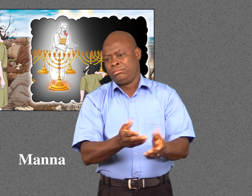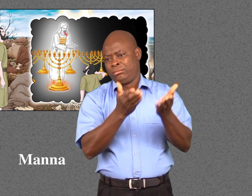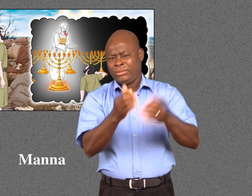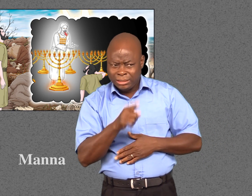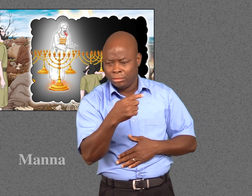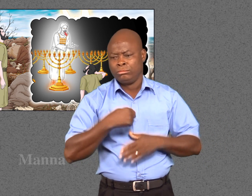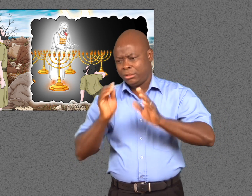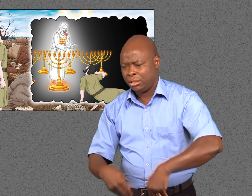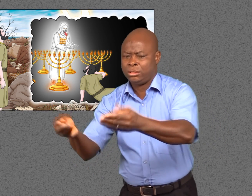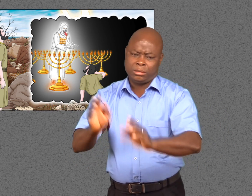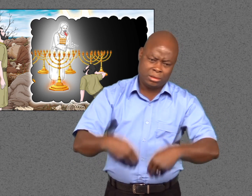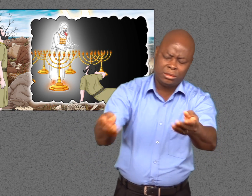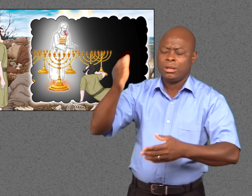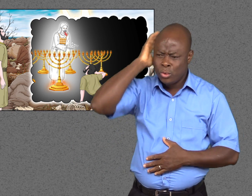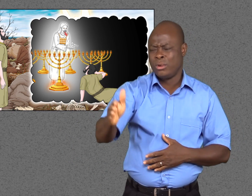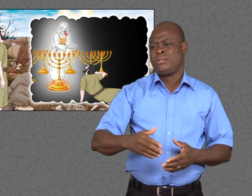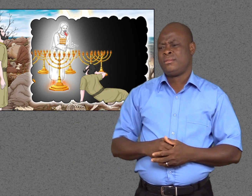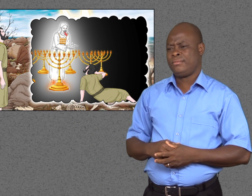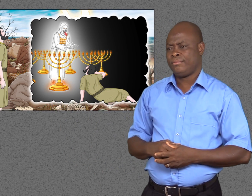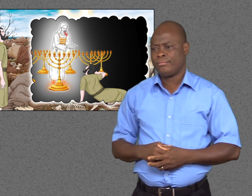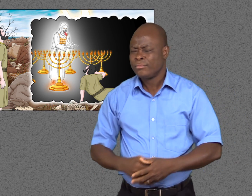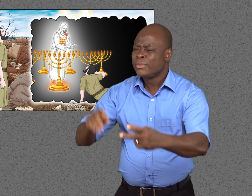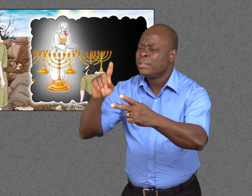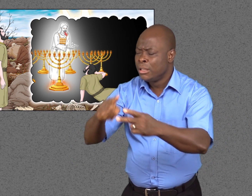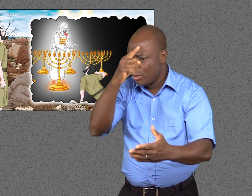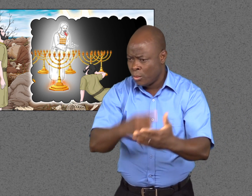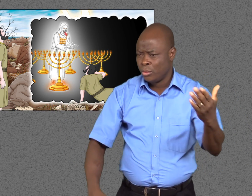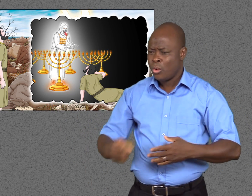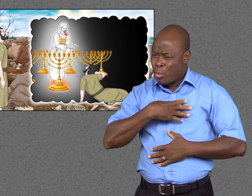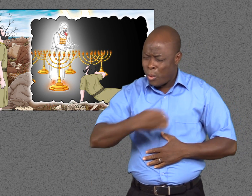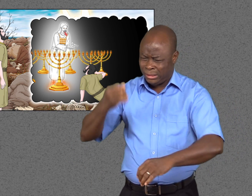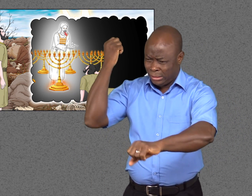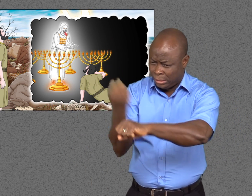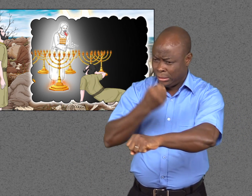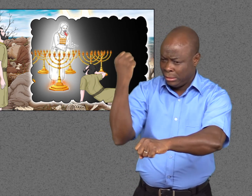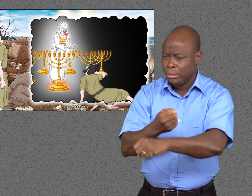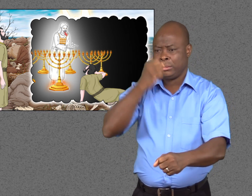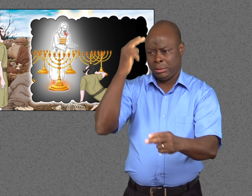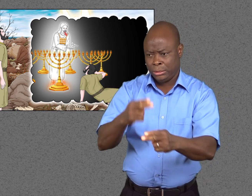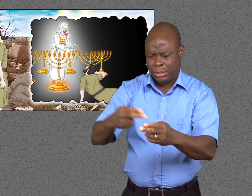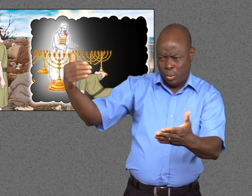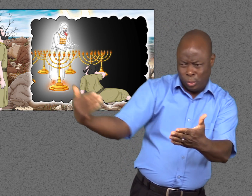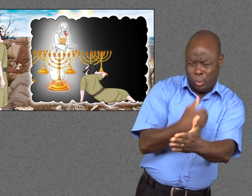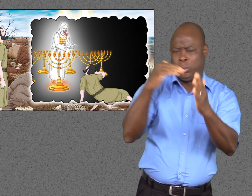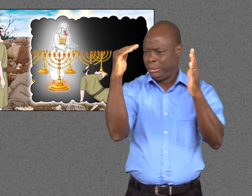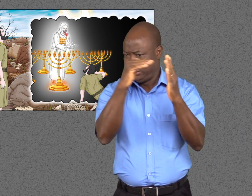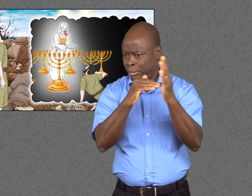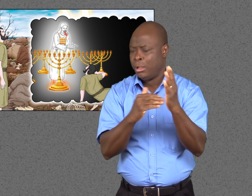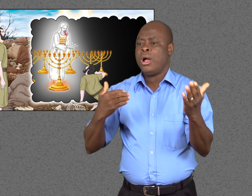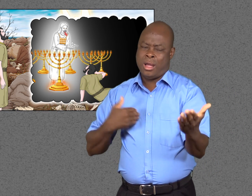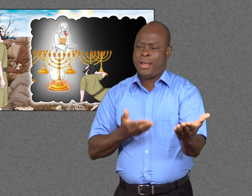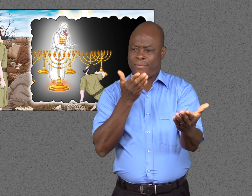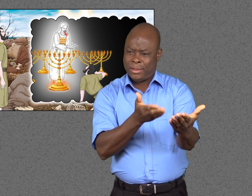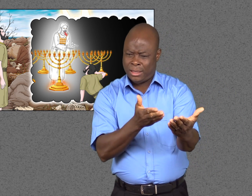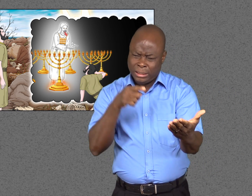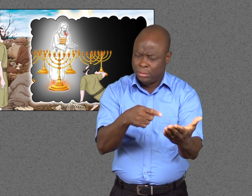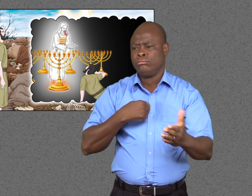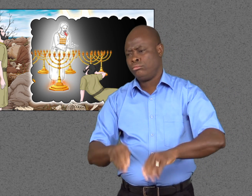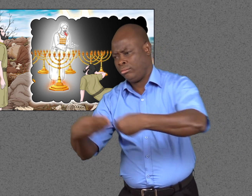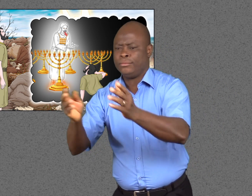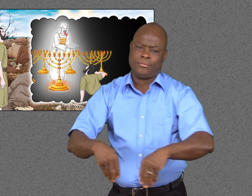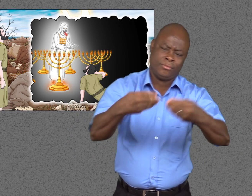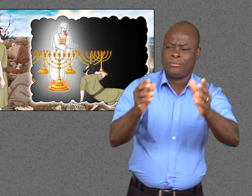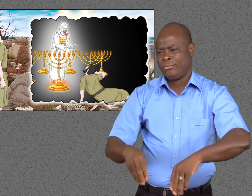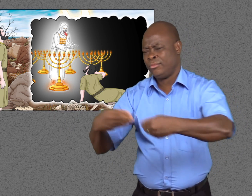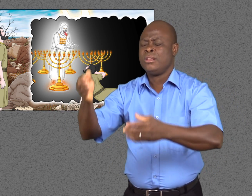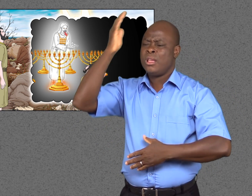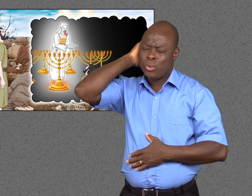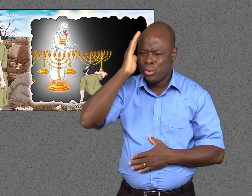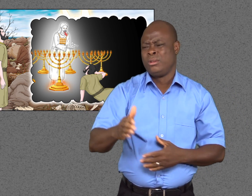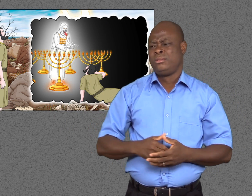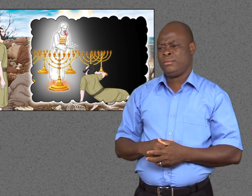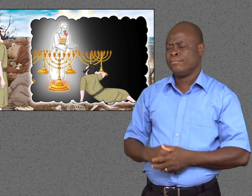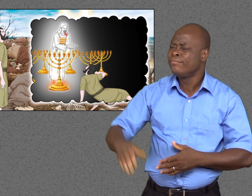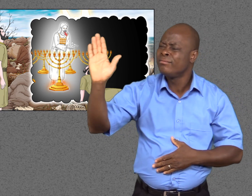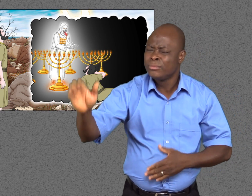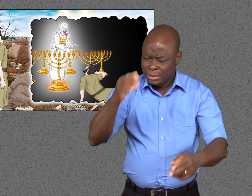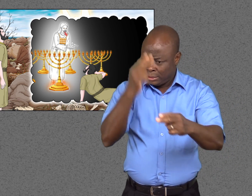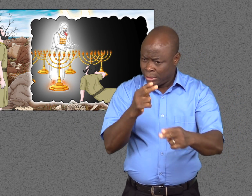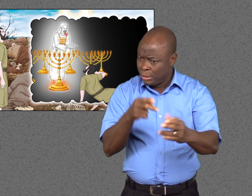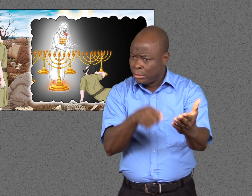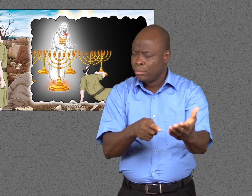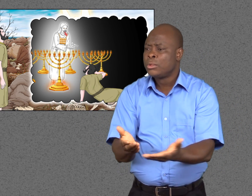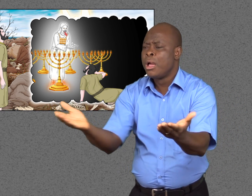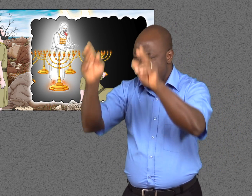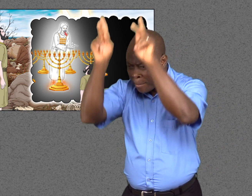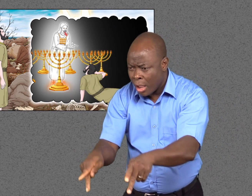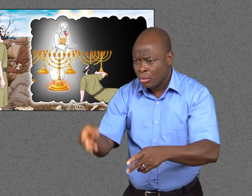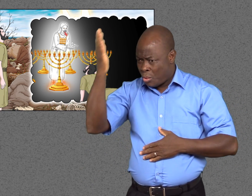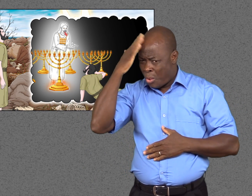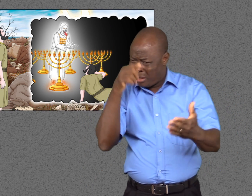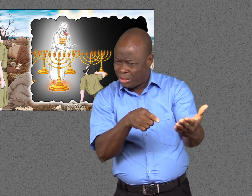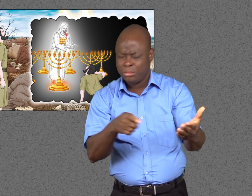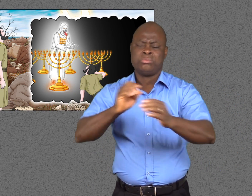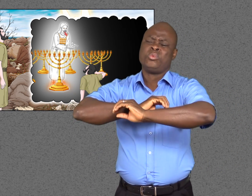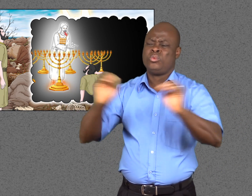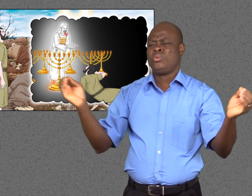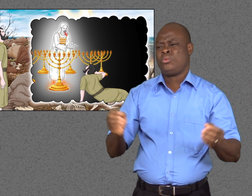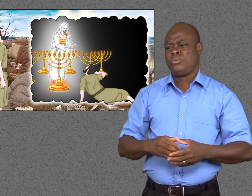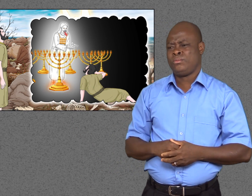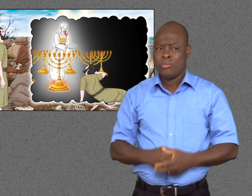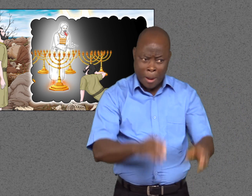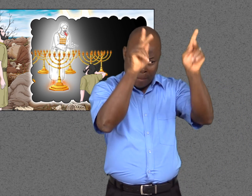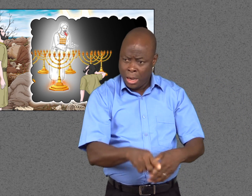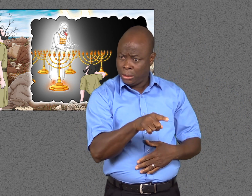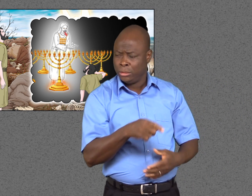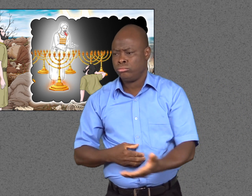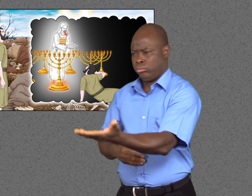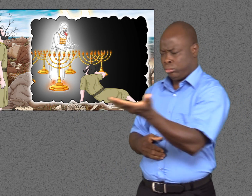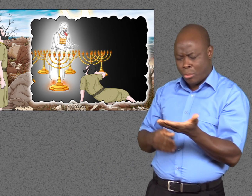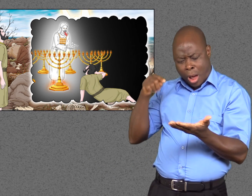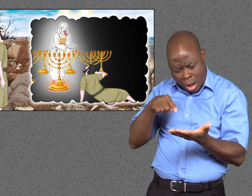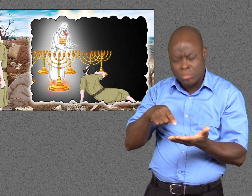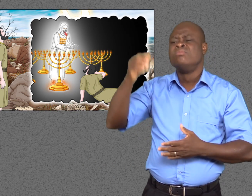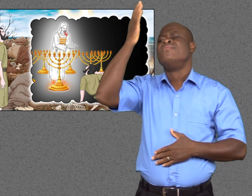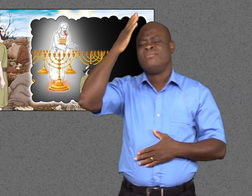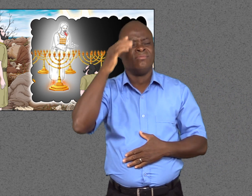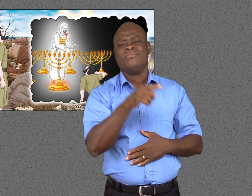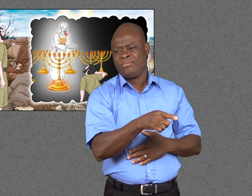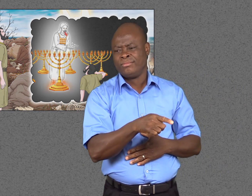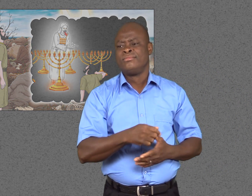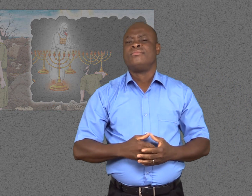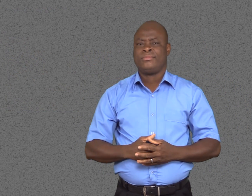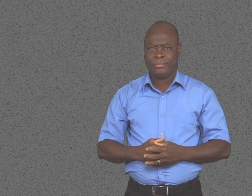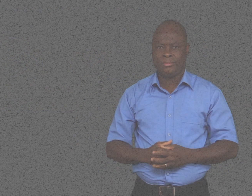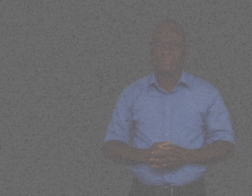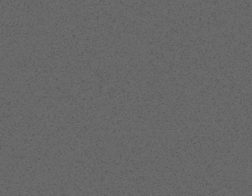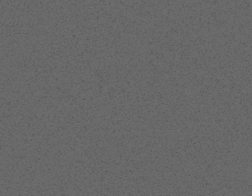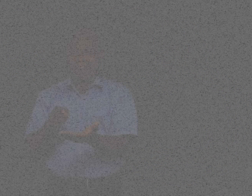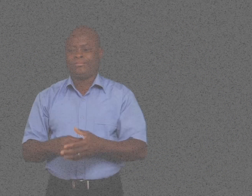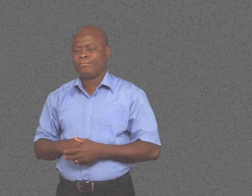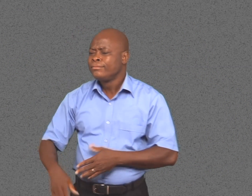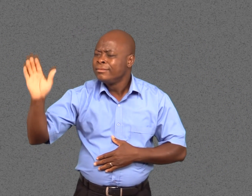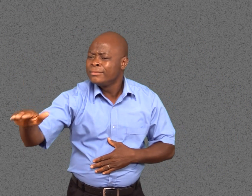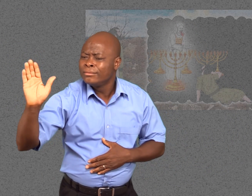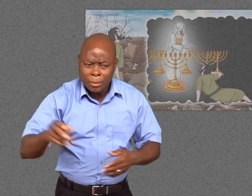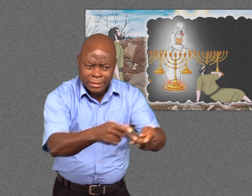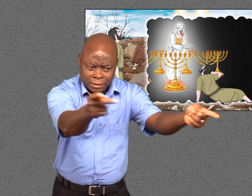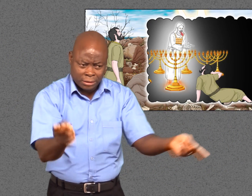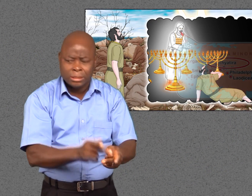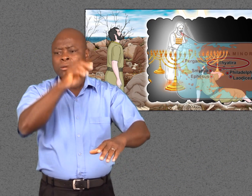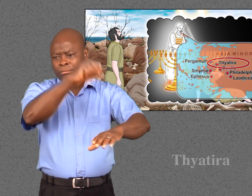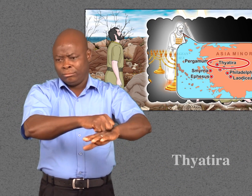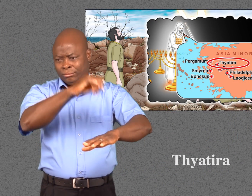I will also give him a white stone inscribed with a new name, known only to the one who receives it.